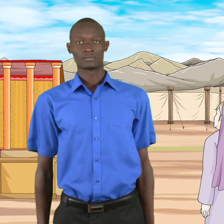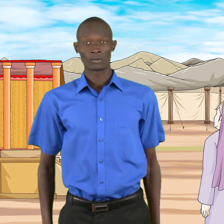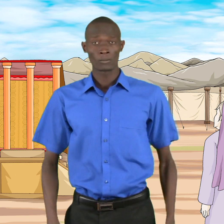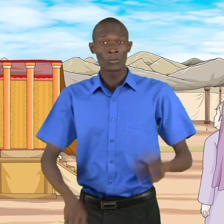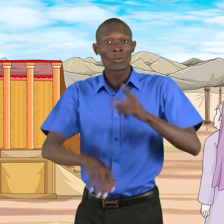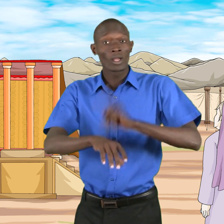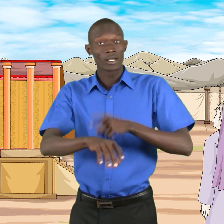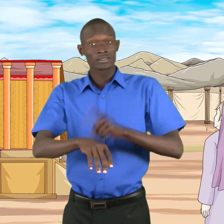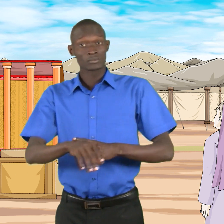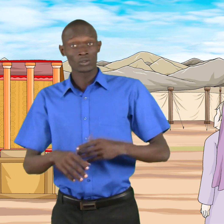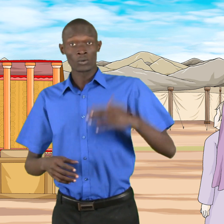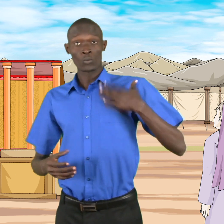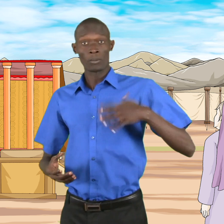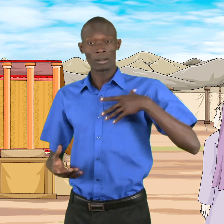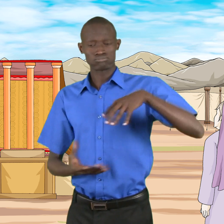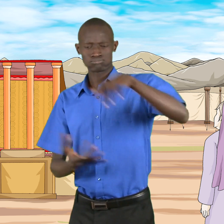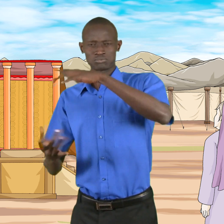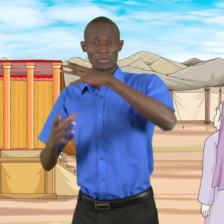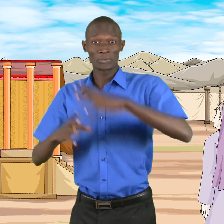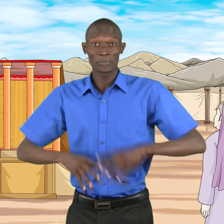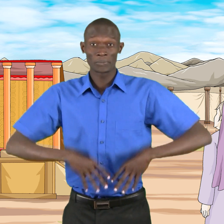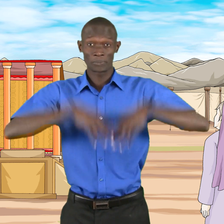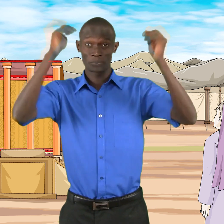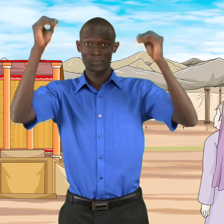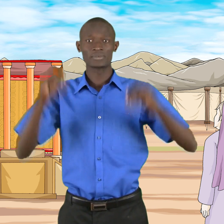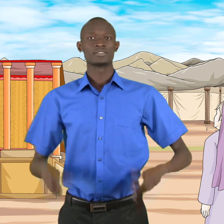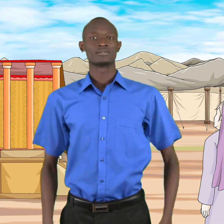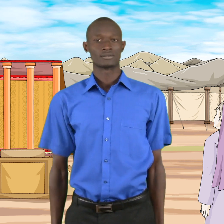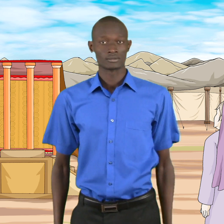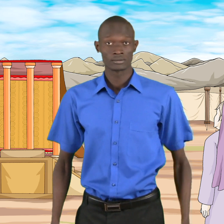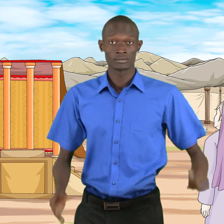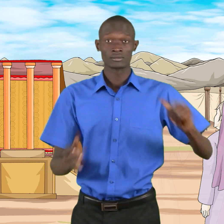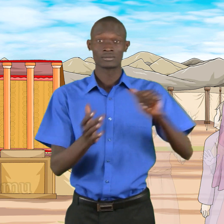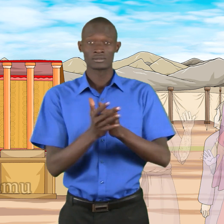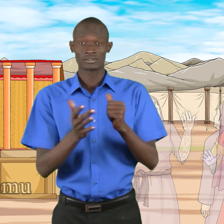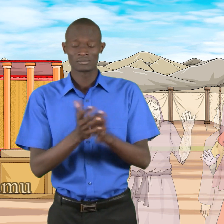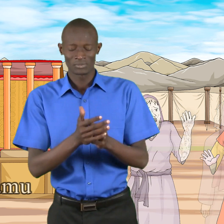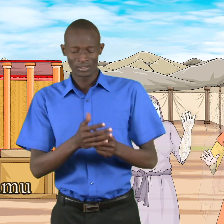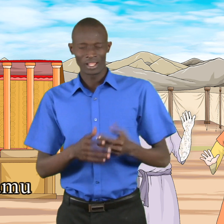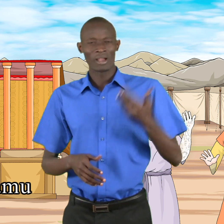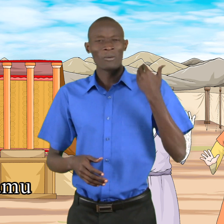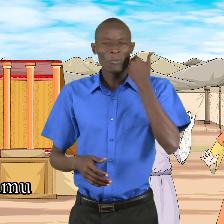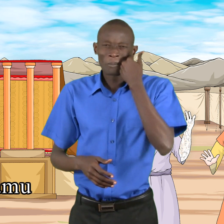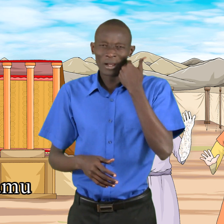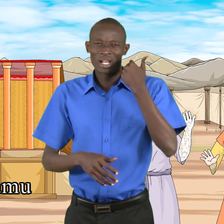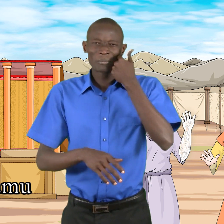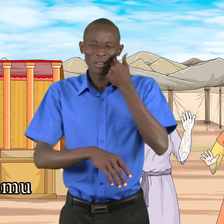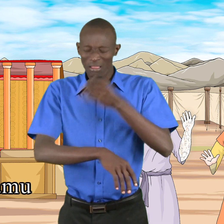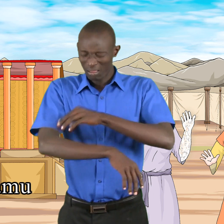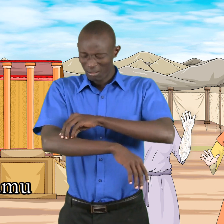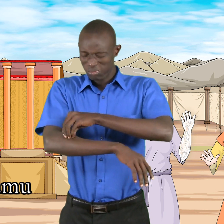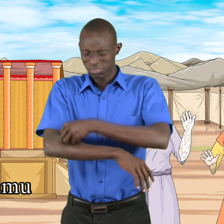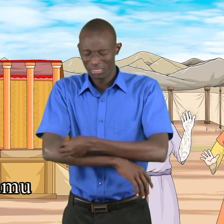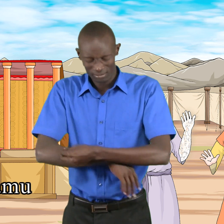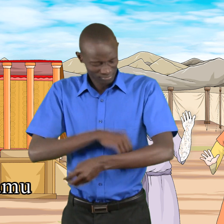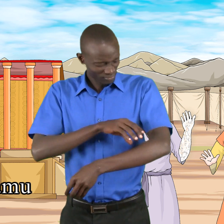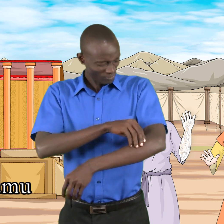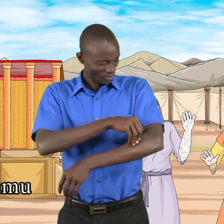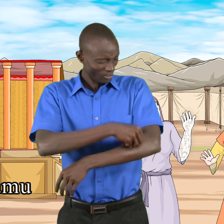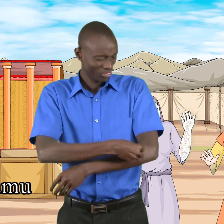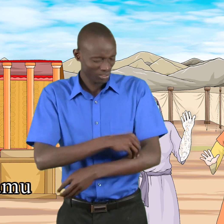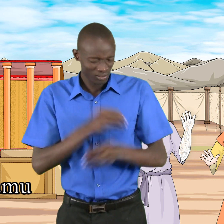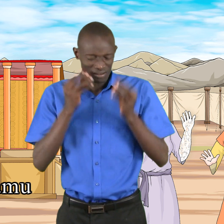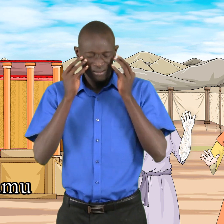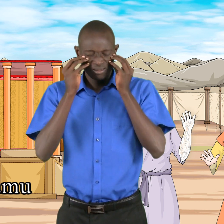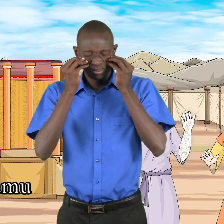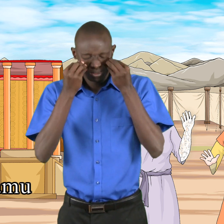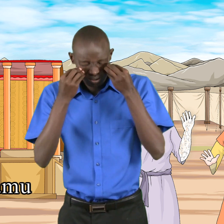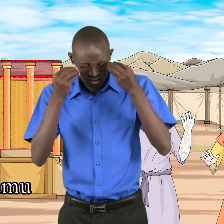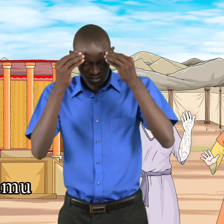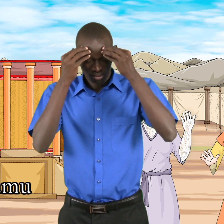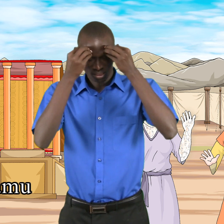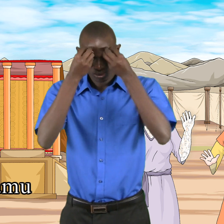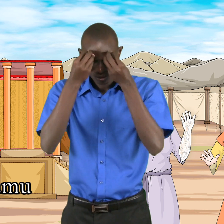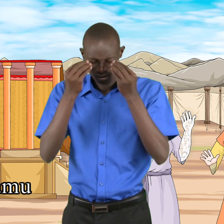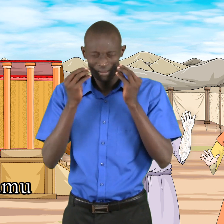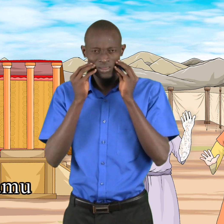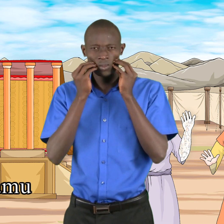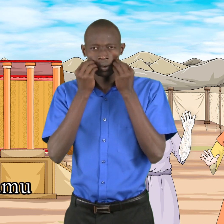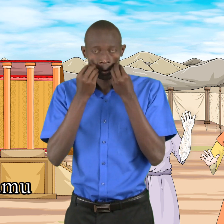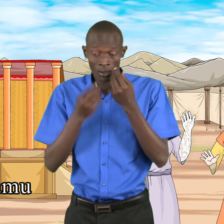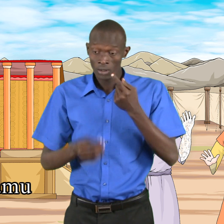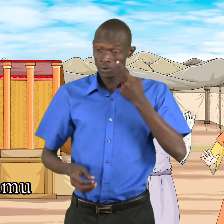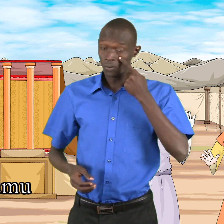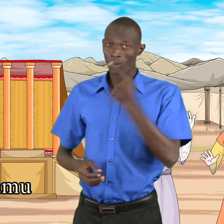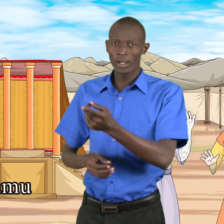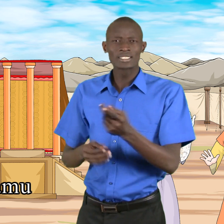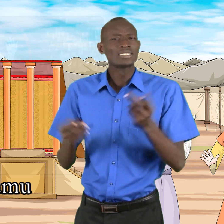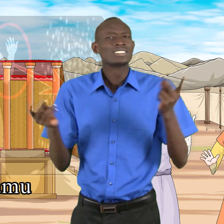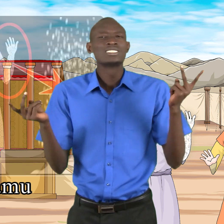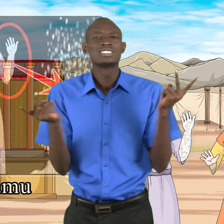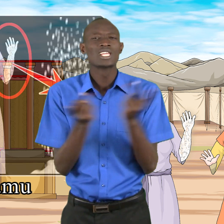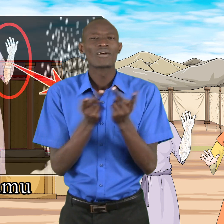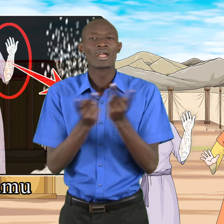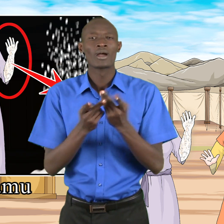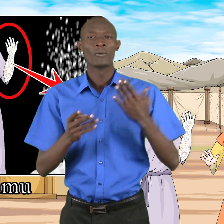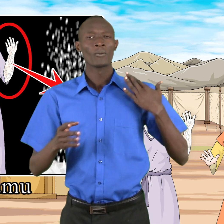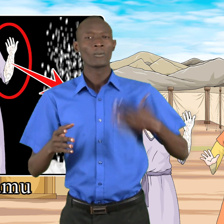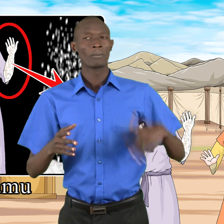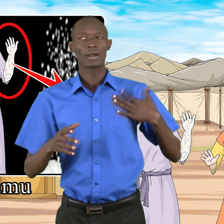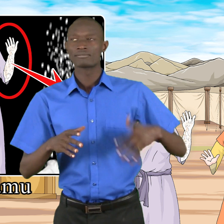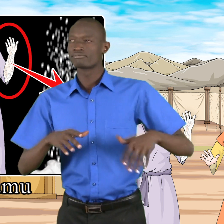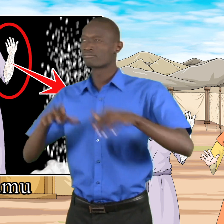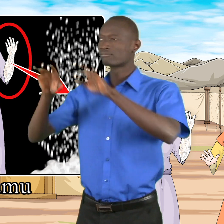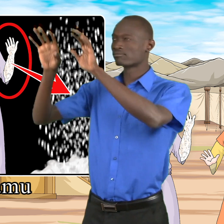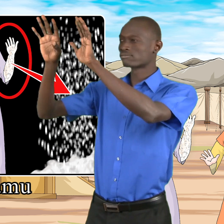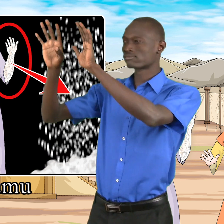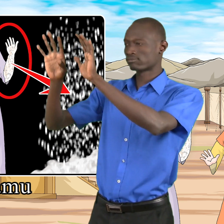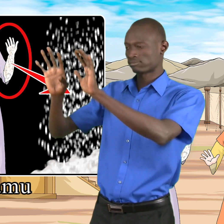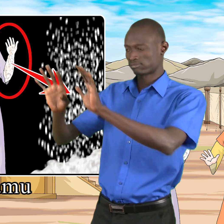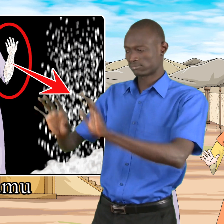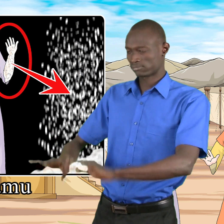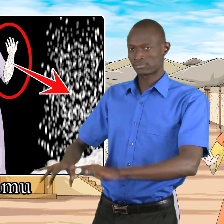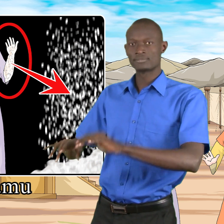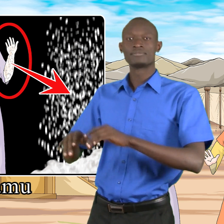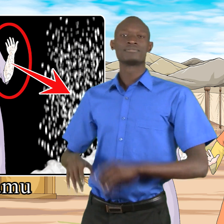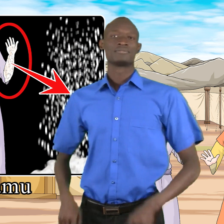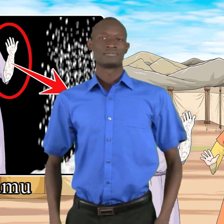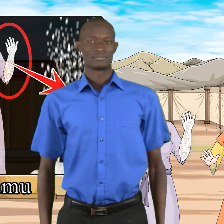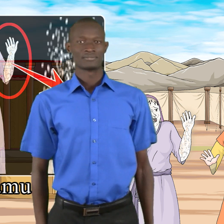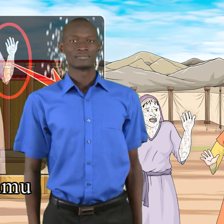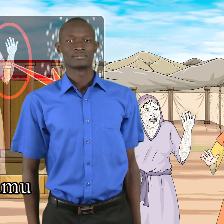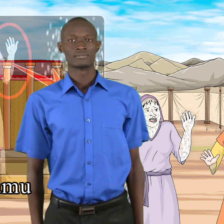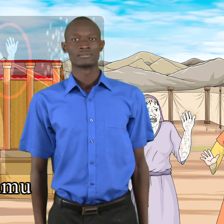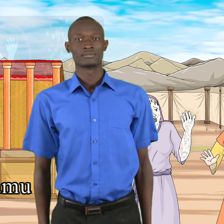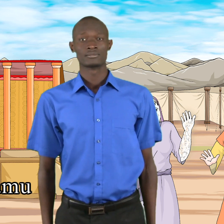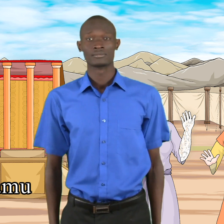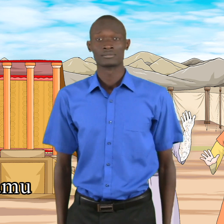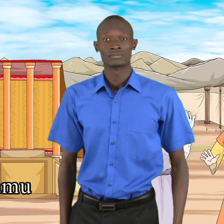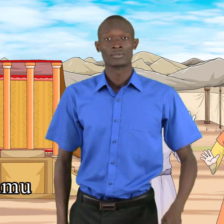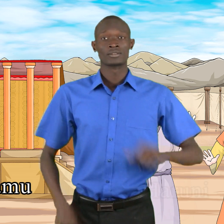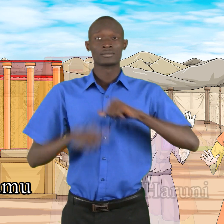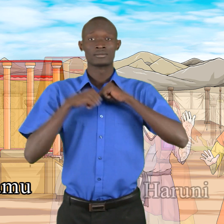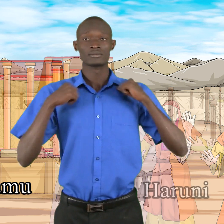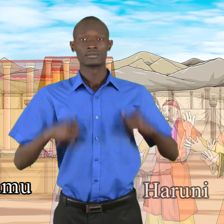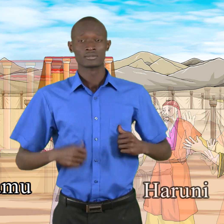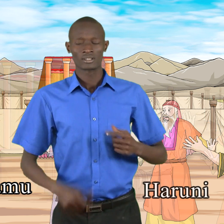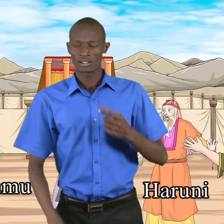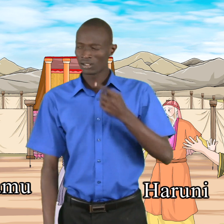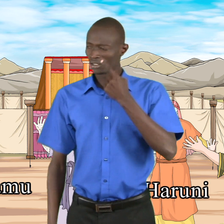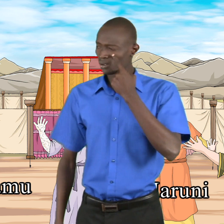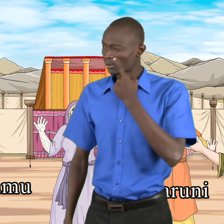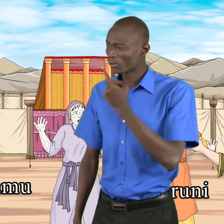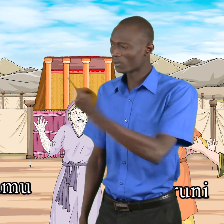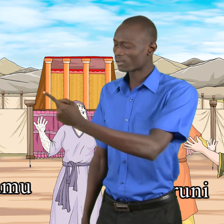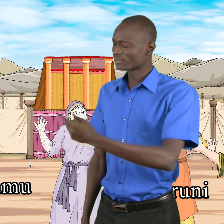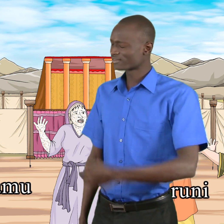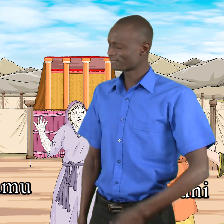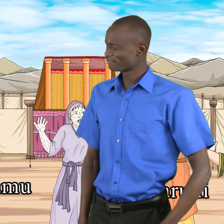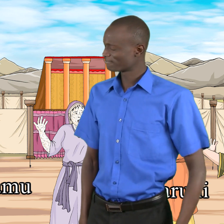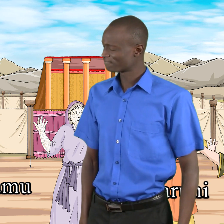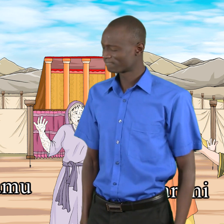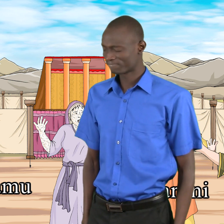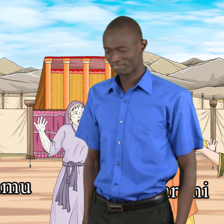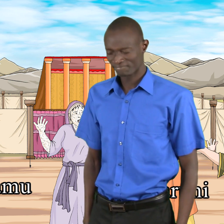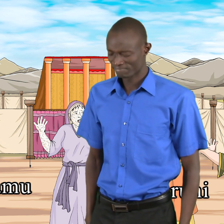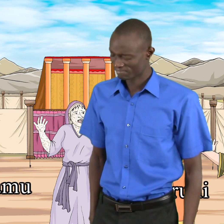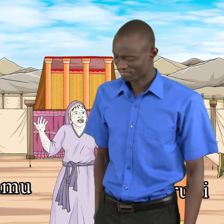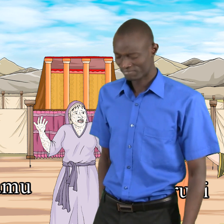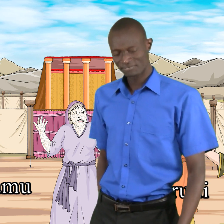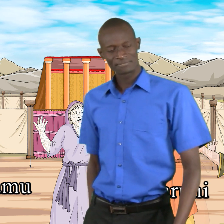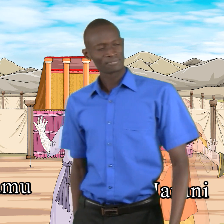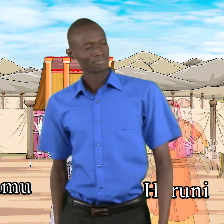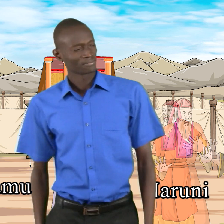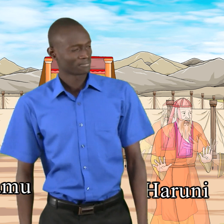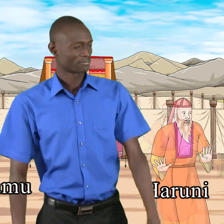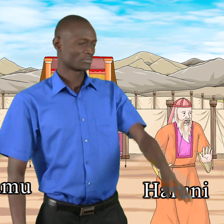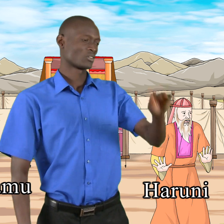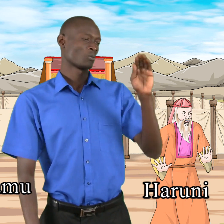As the cloud lifted from above the Tent, suddenly Miriam became leprous, white as snow.